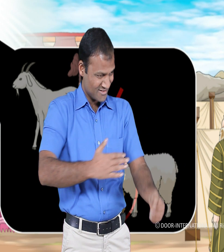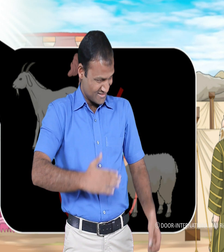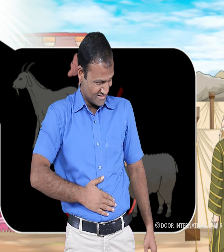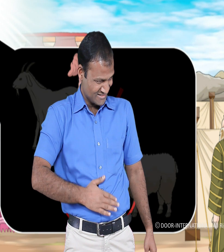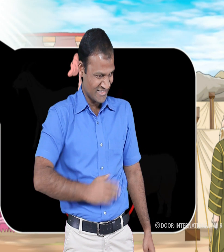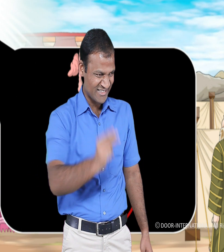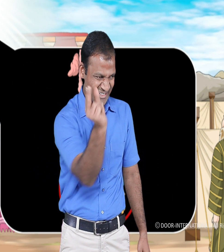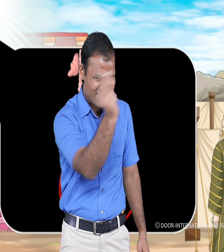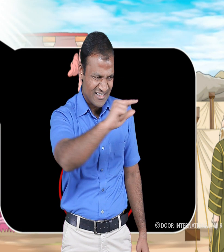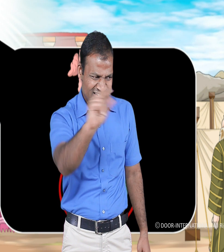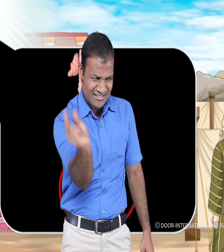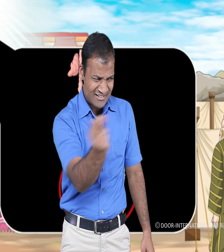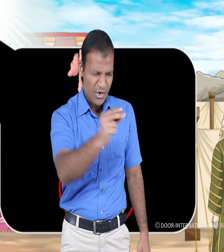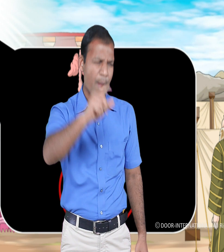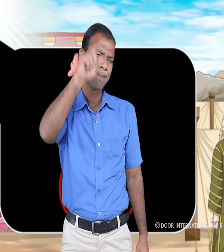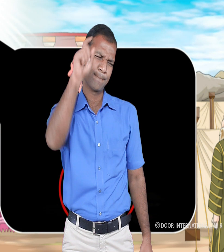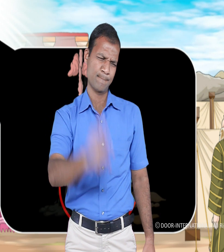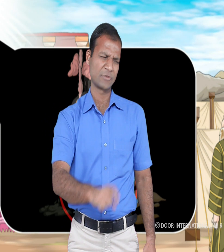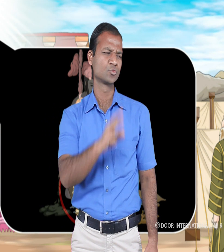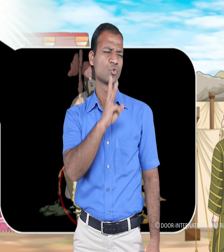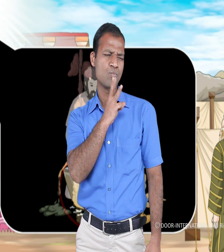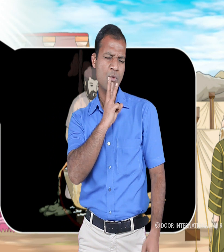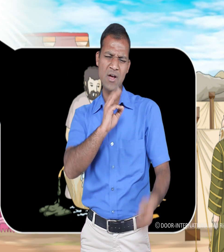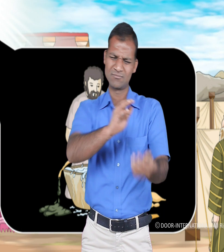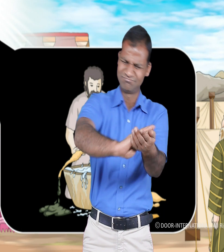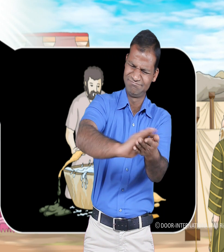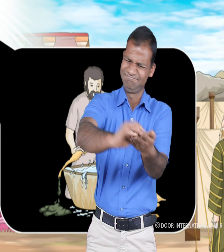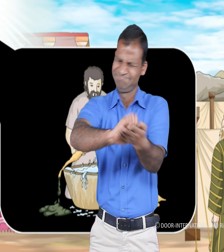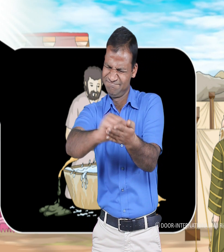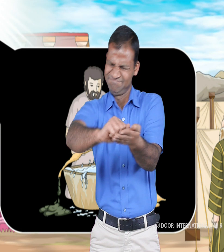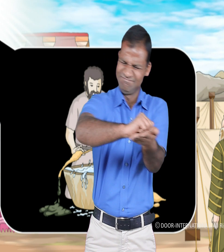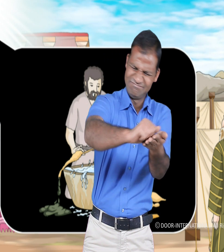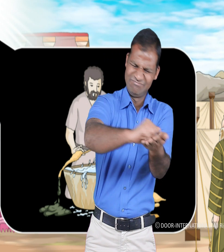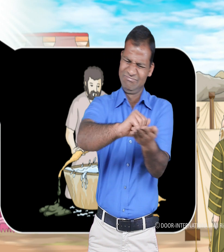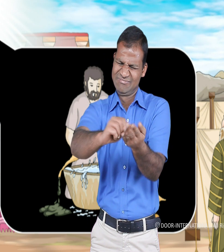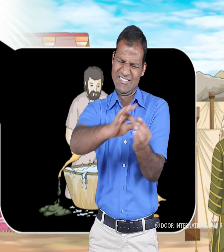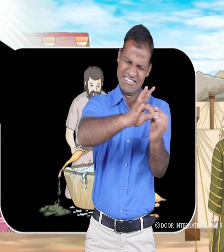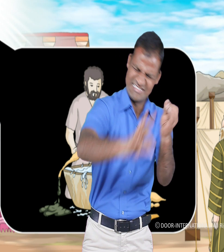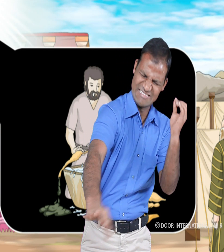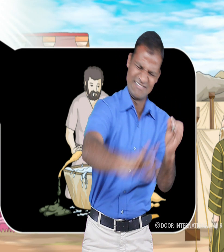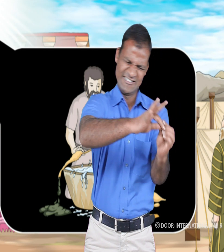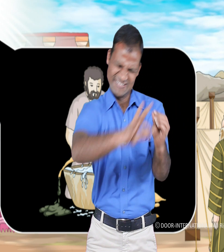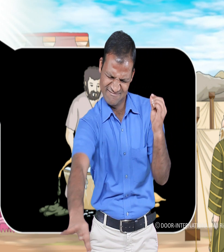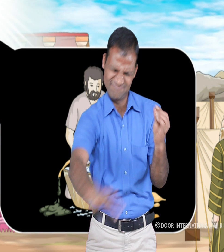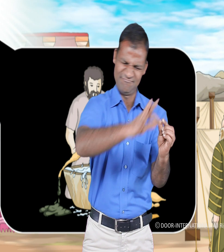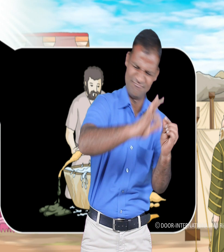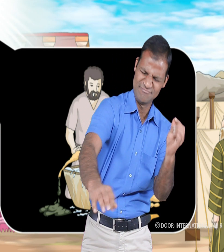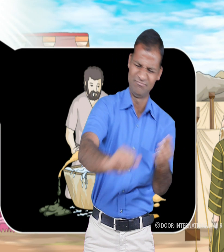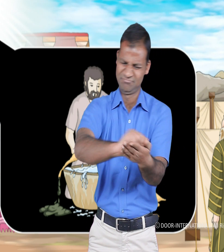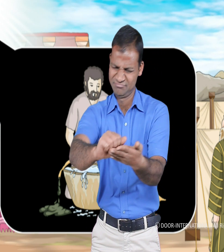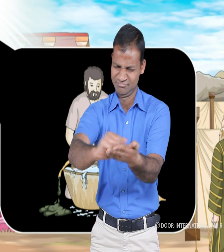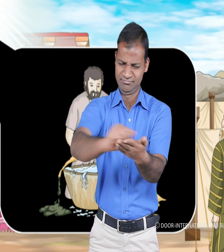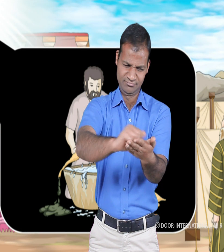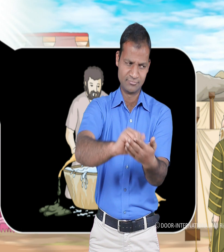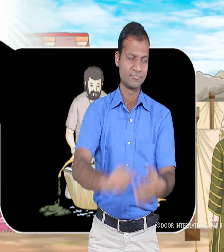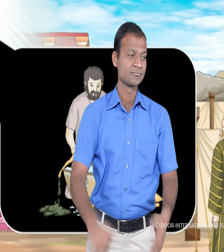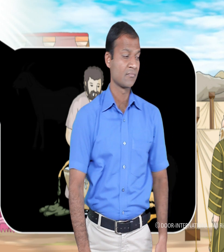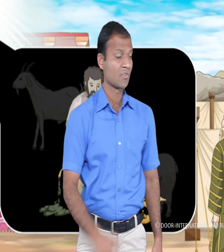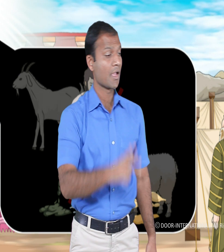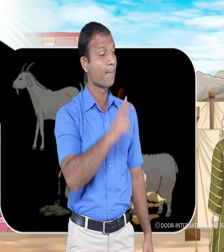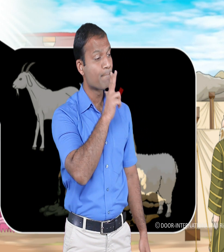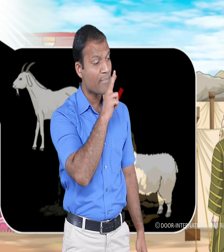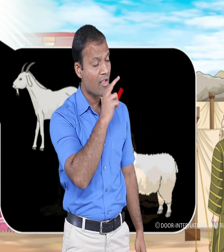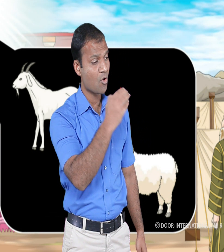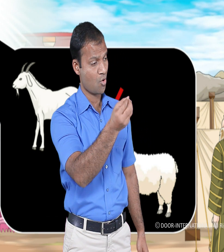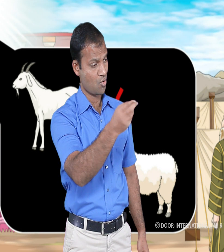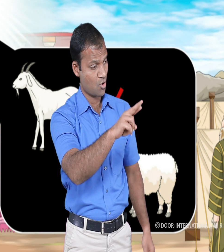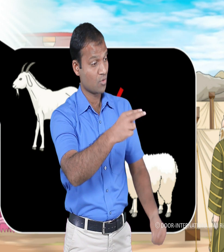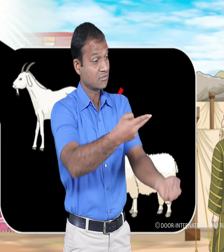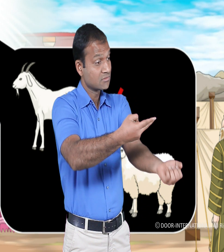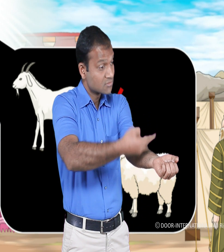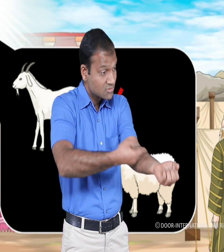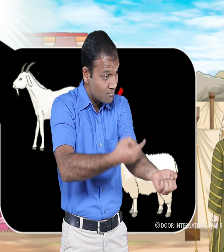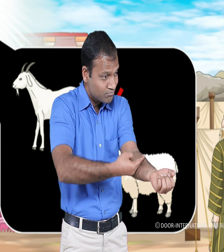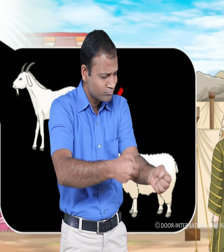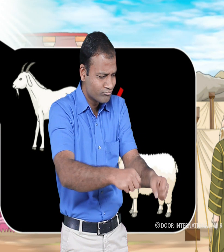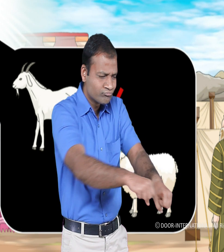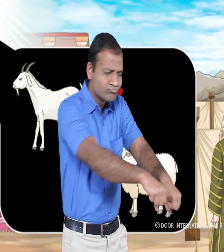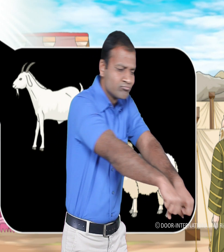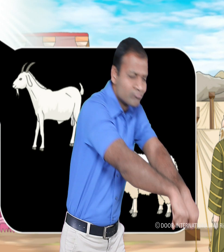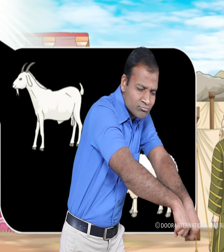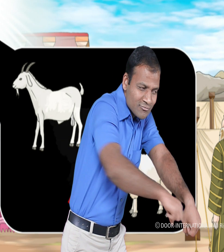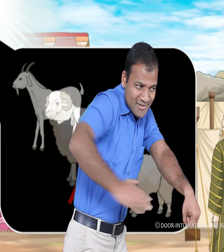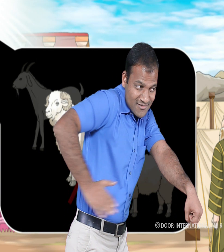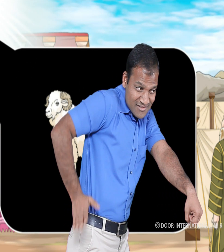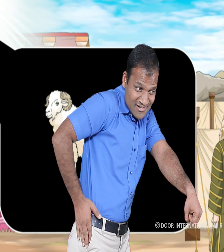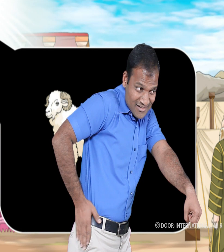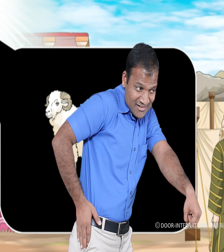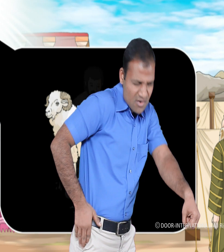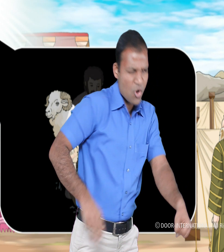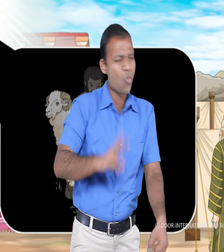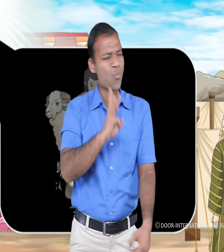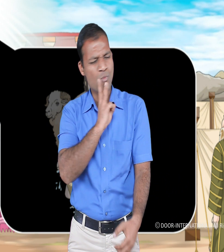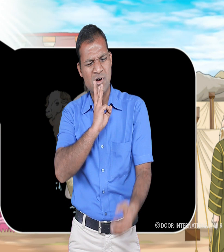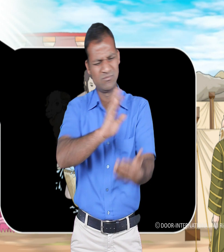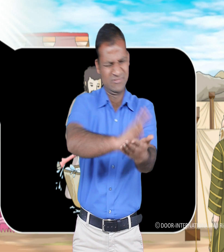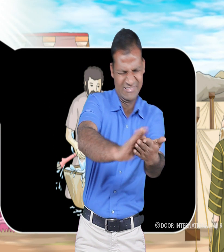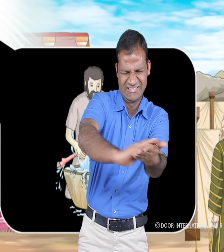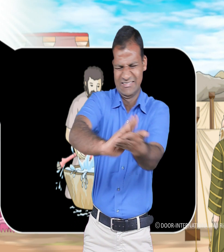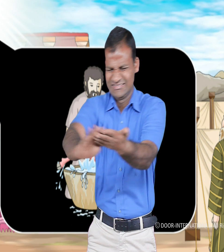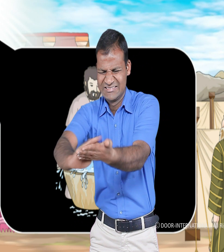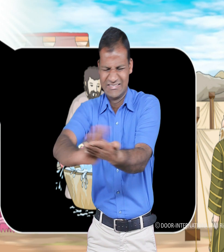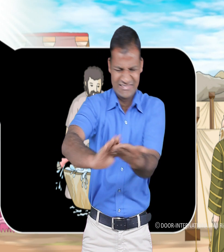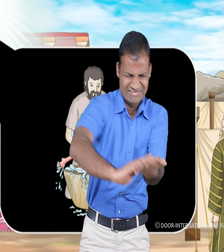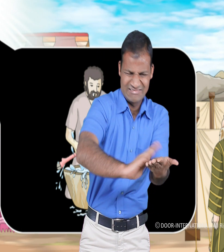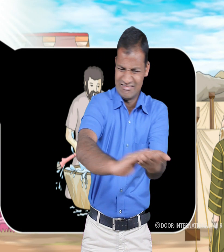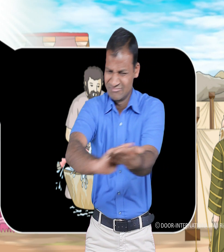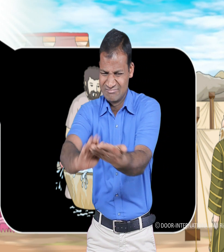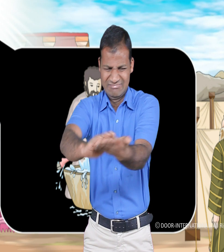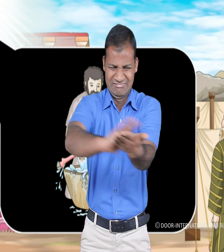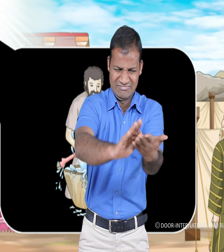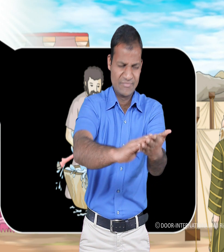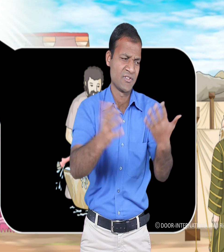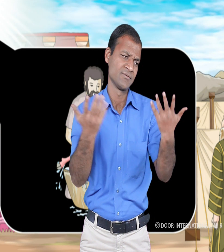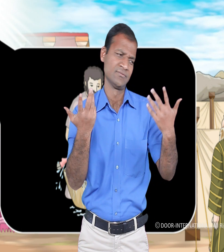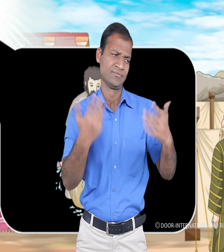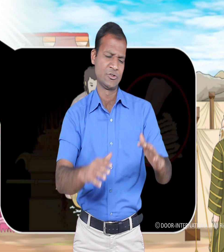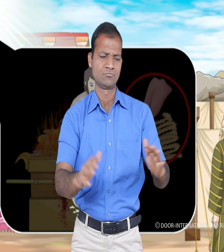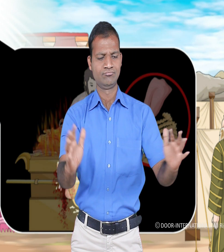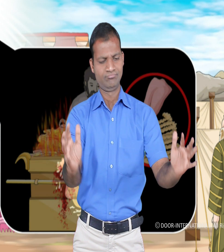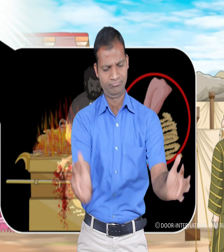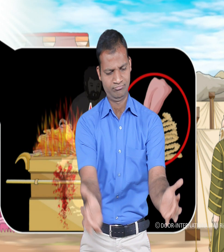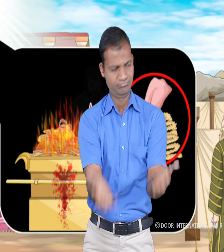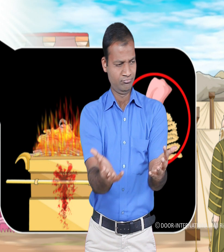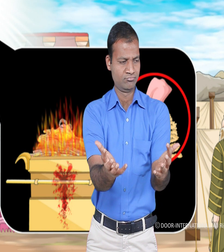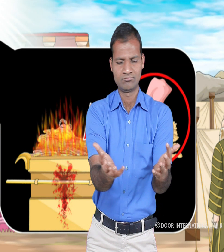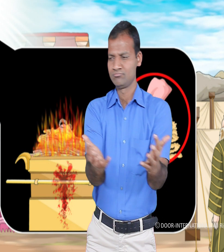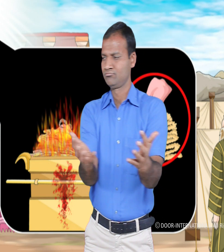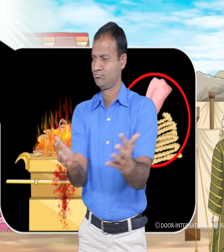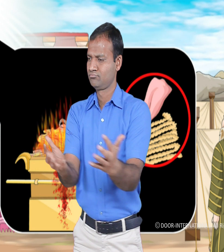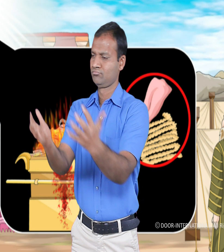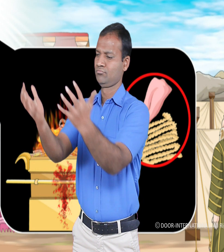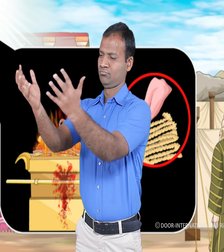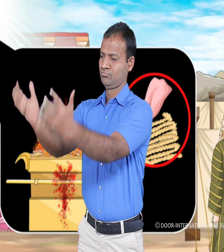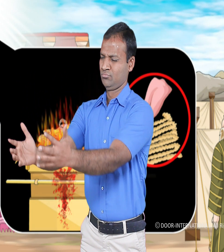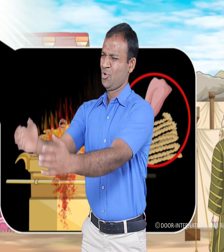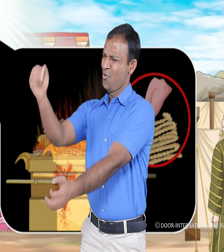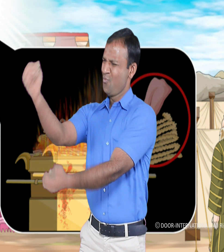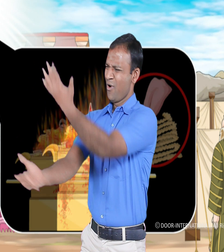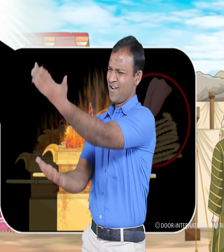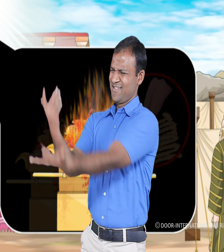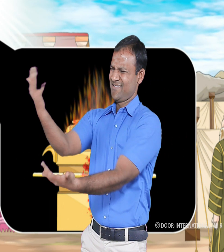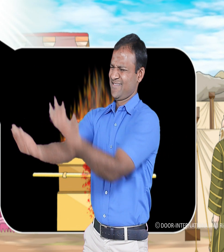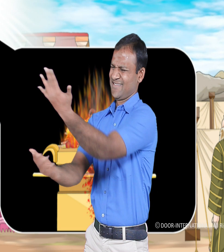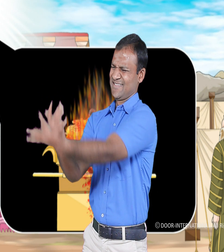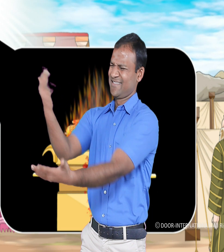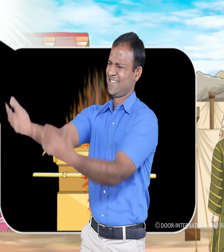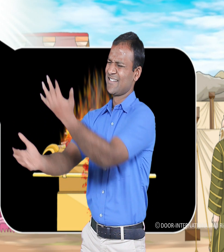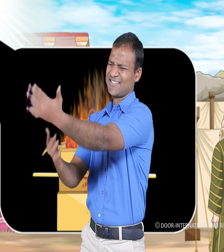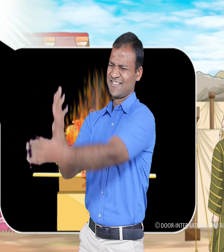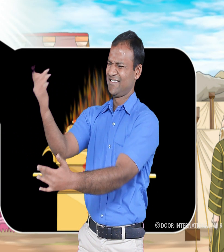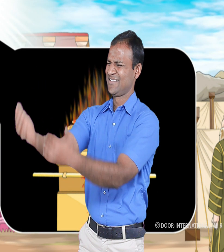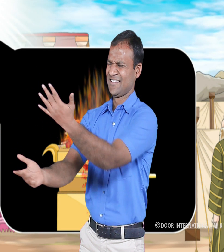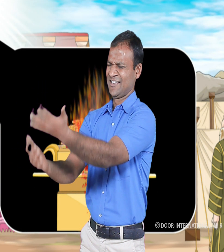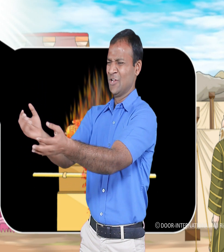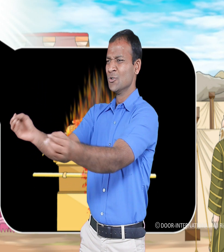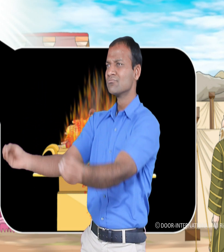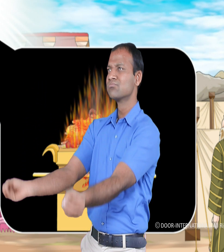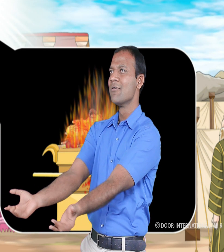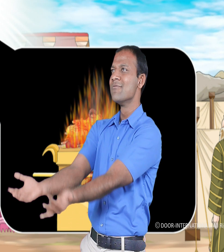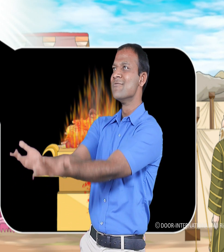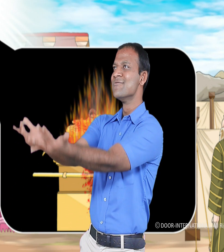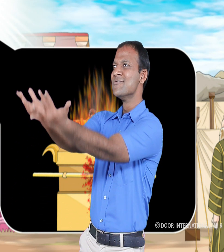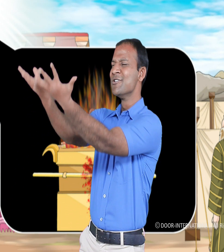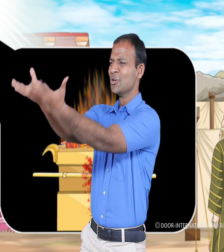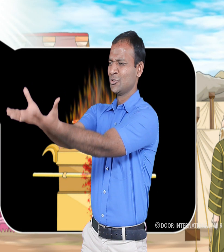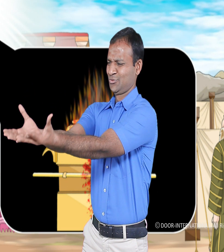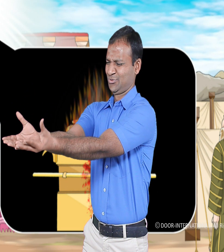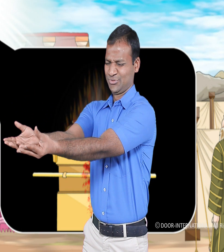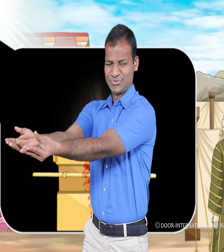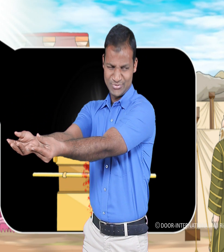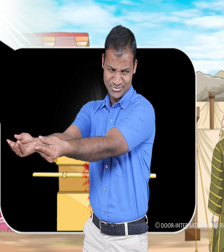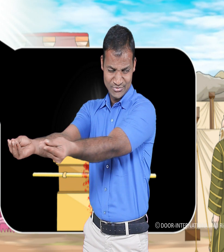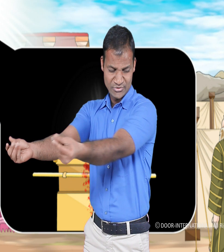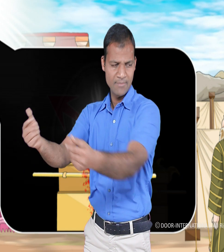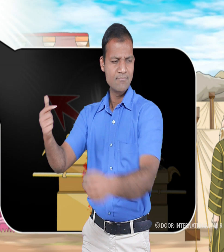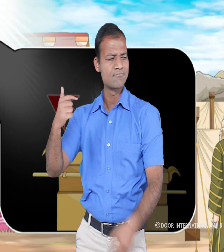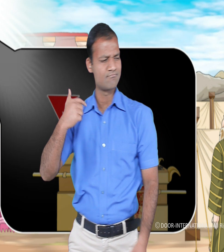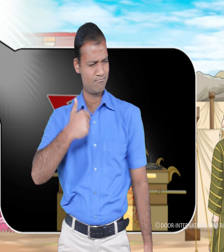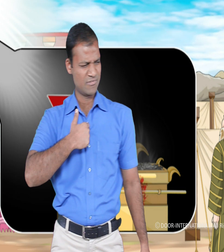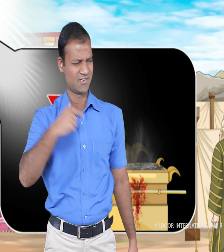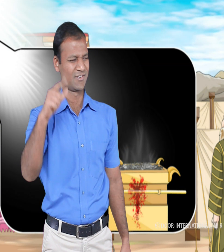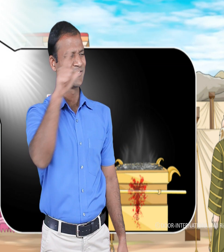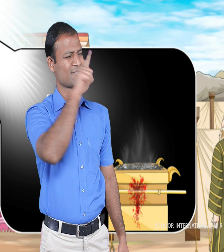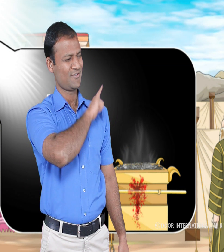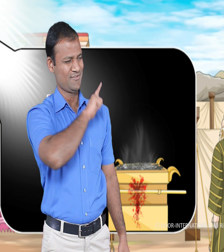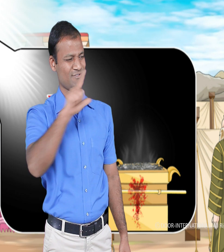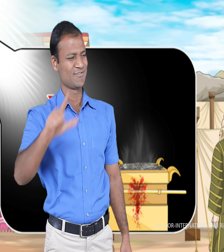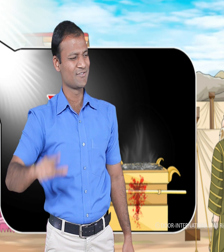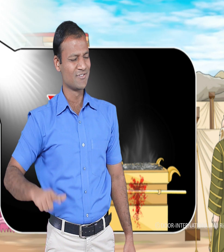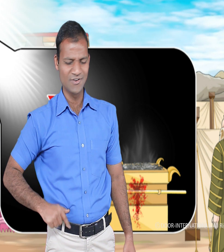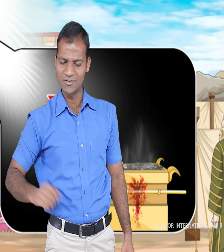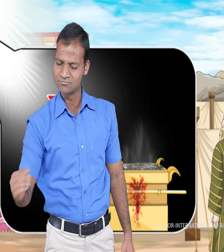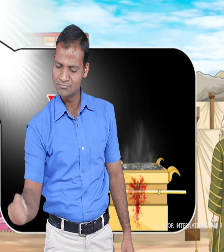The entrails and legs must be washed with water, and the priest shall bring all of it and burn it on the altar;